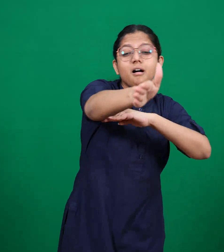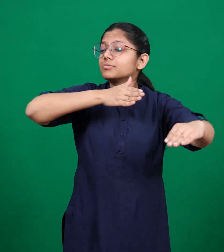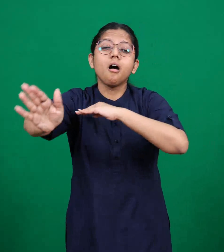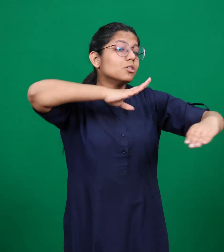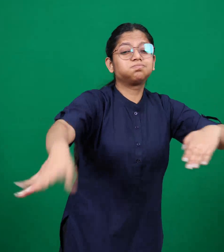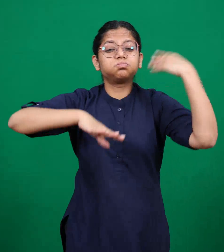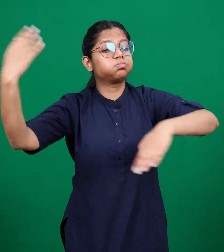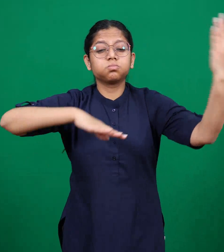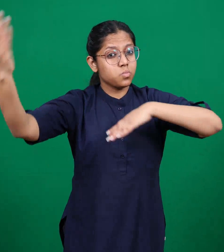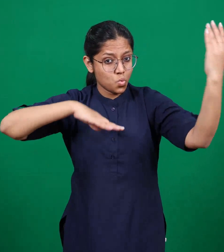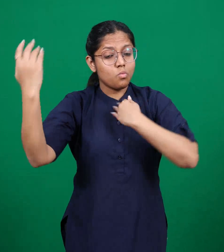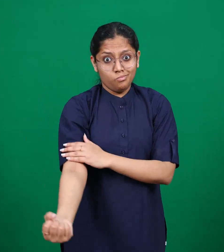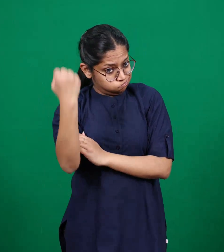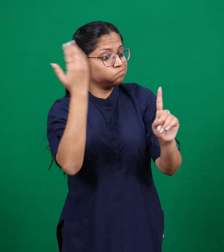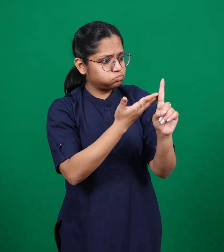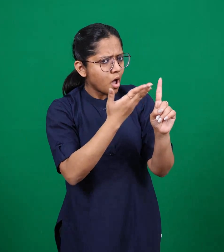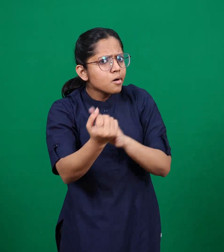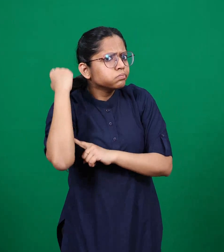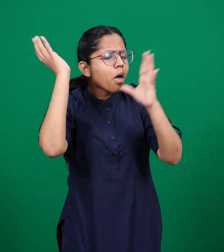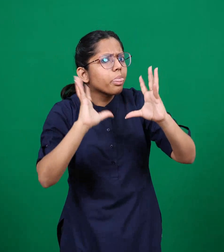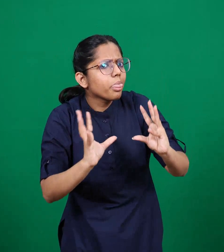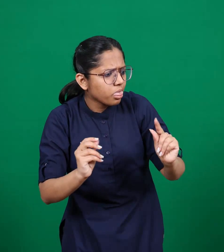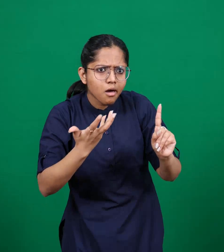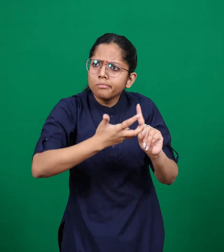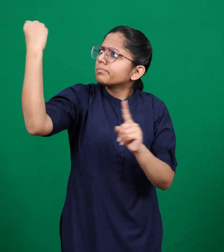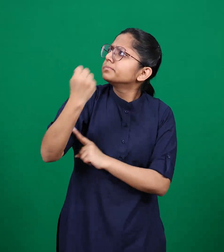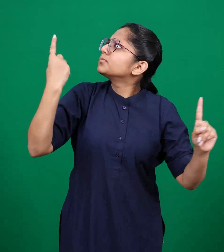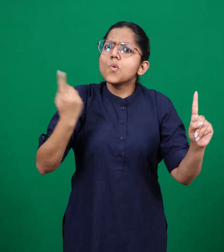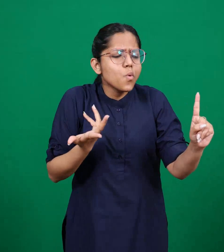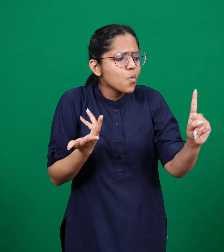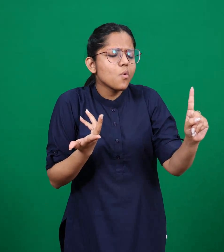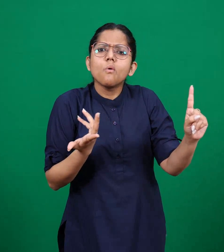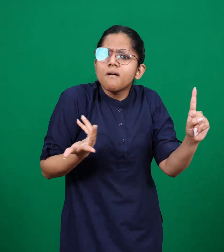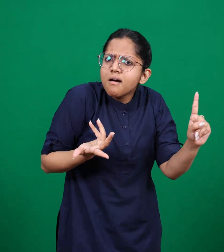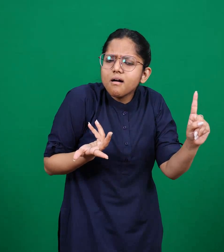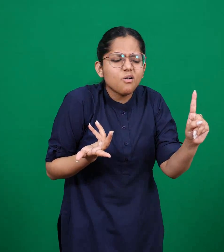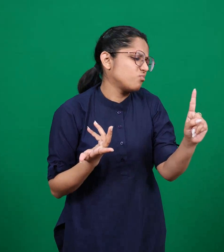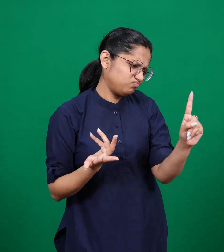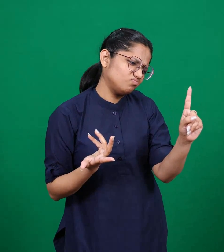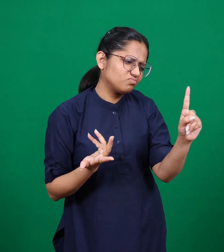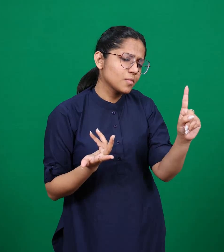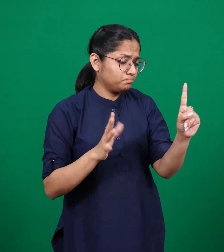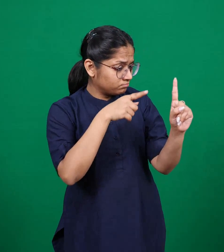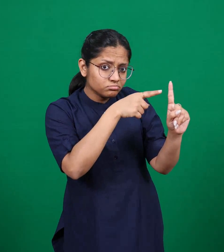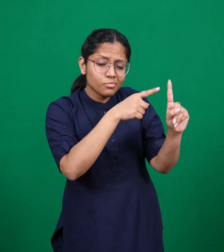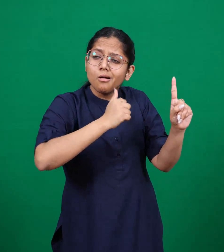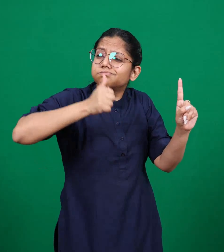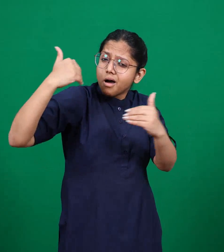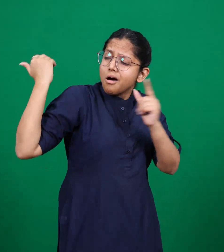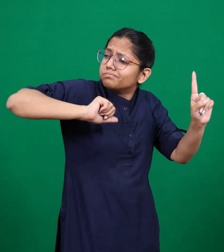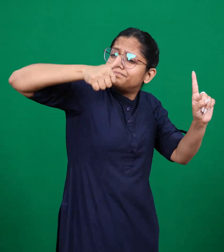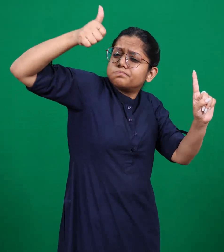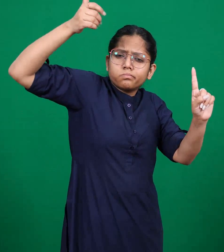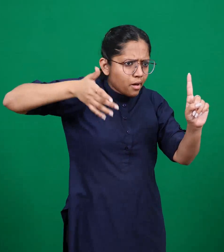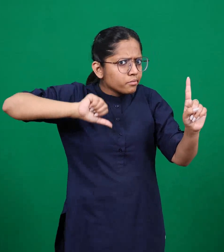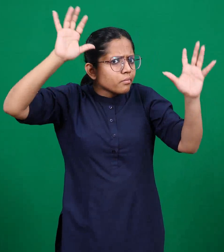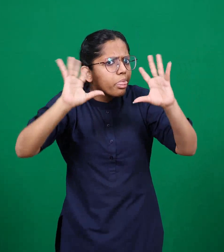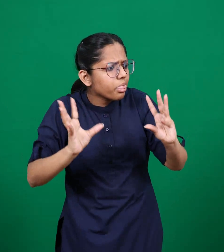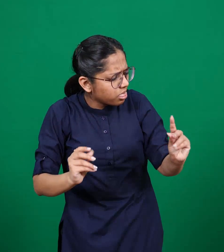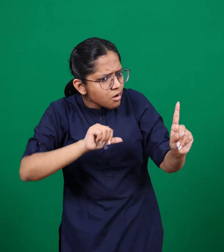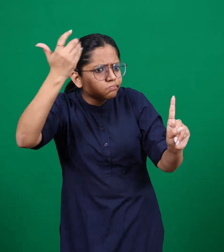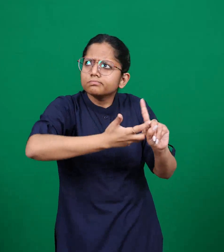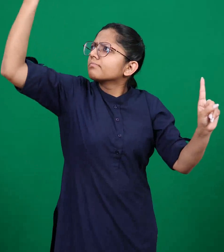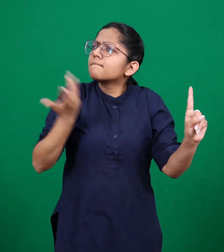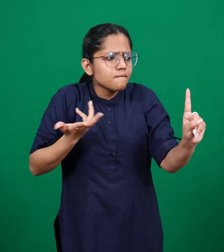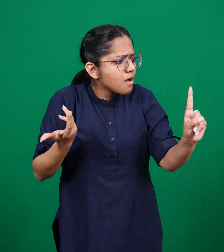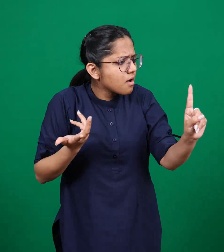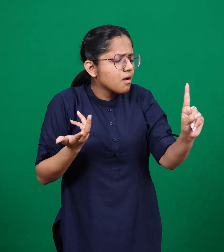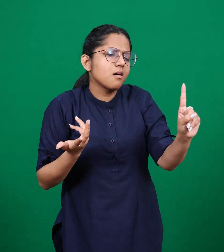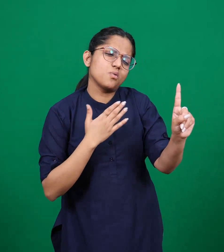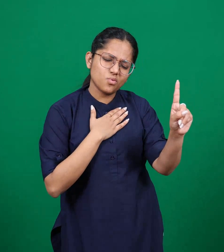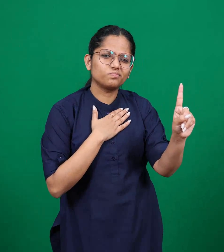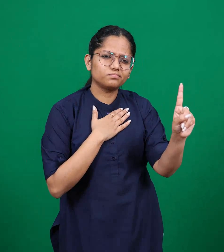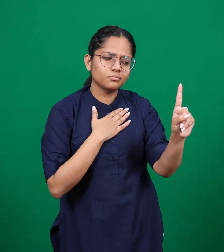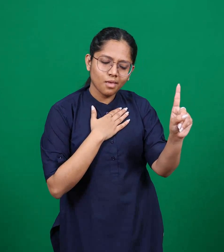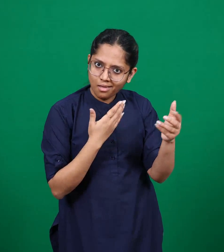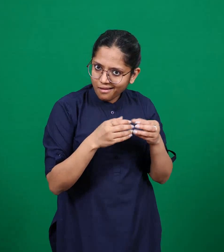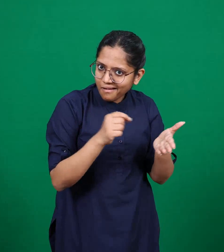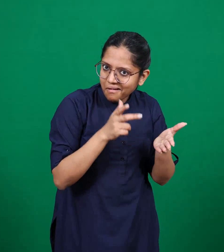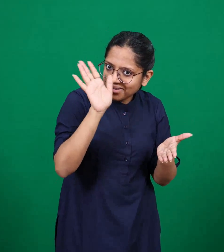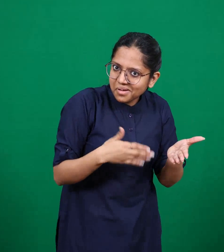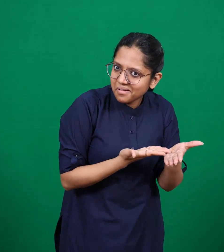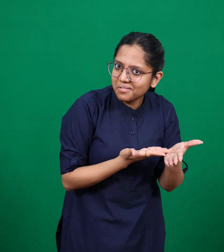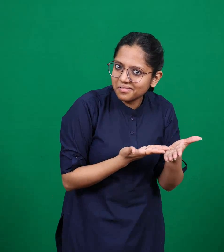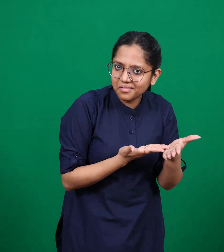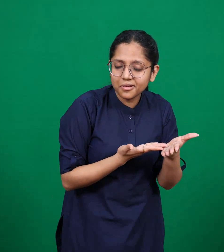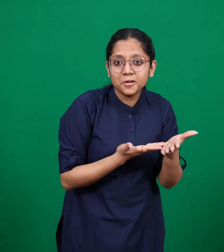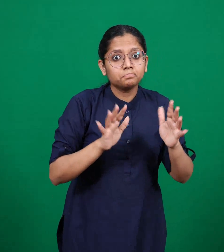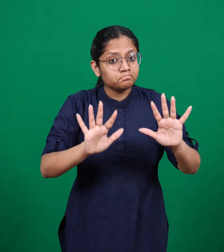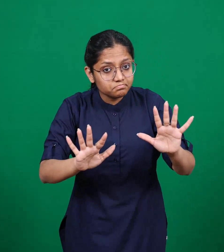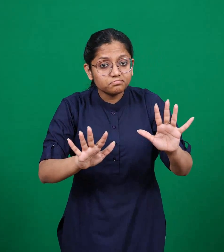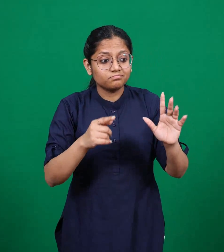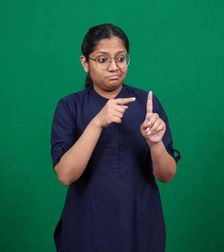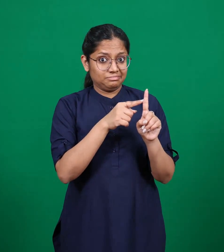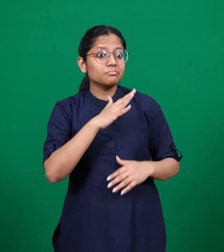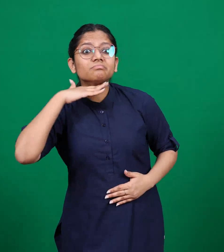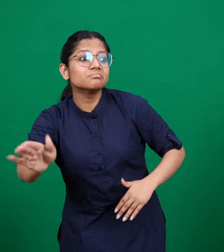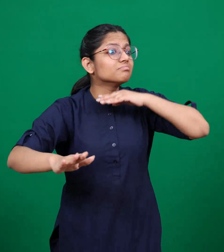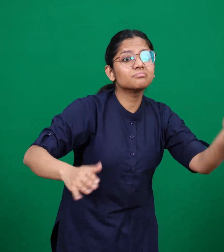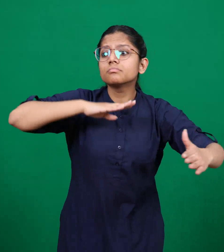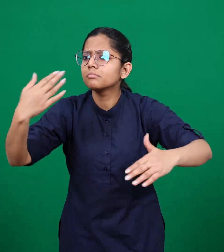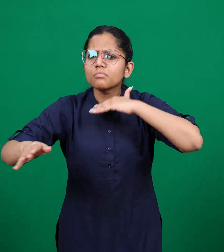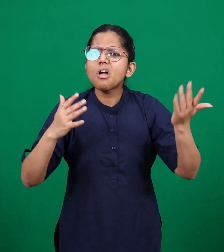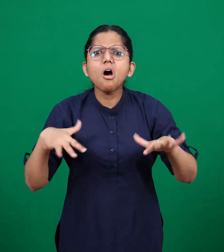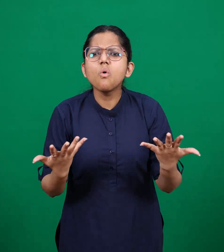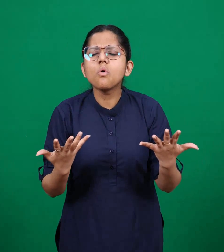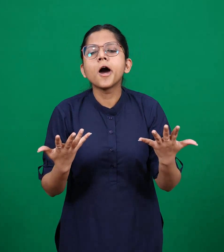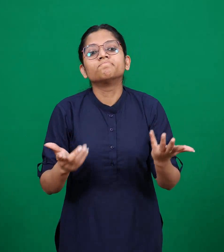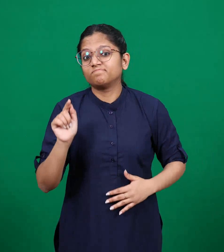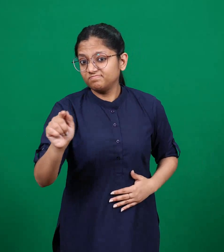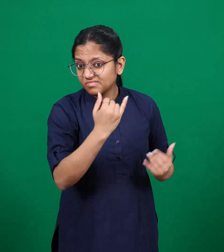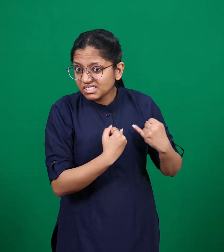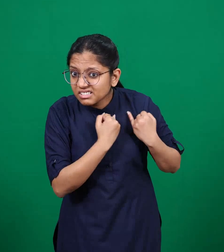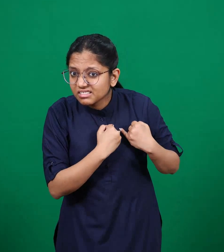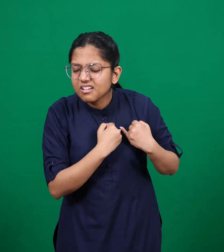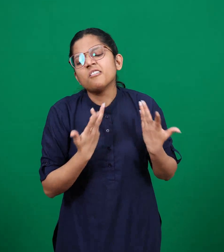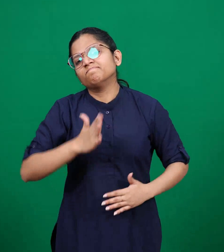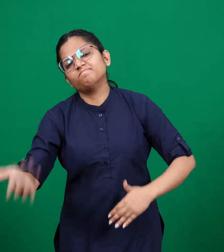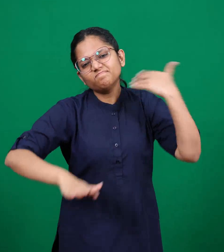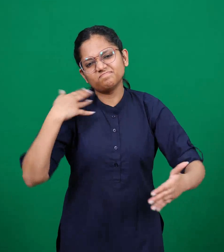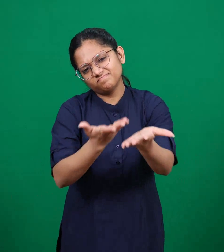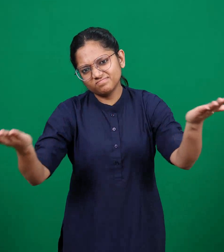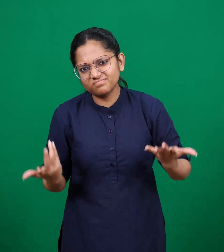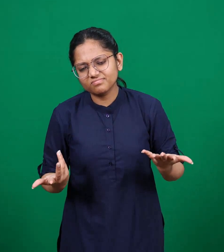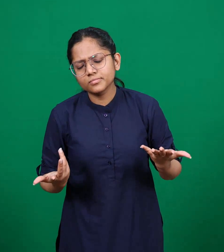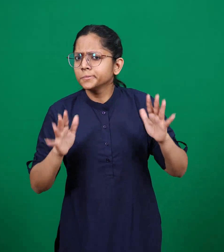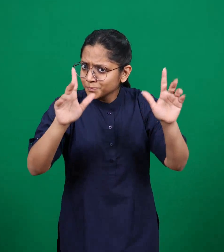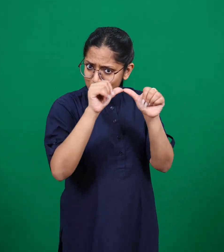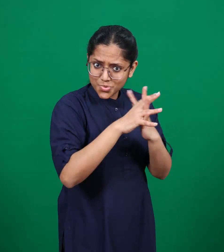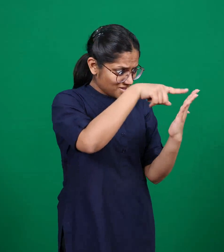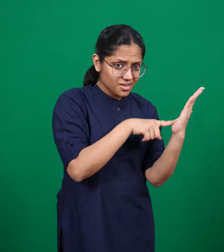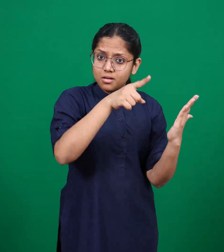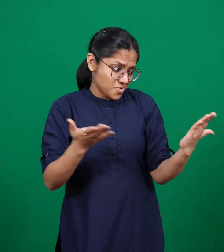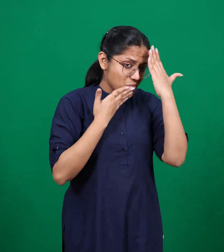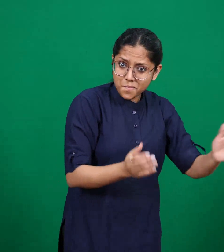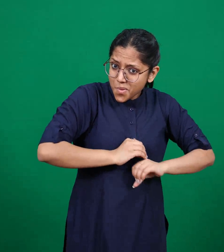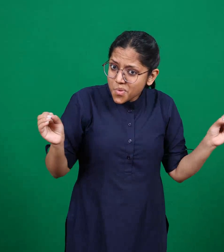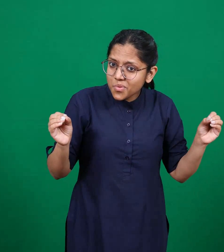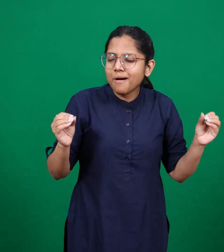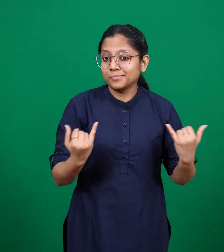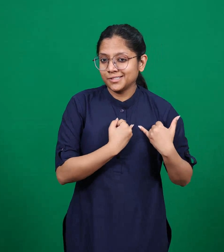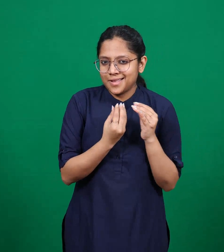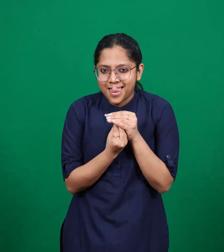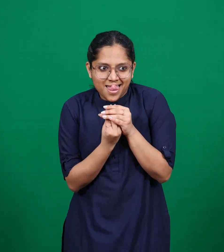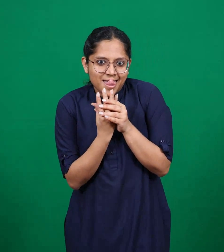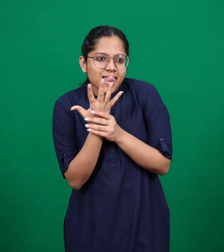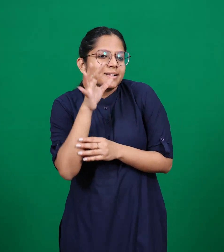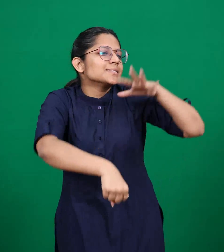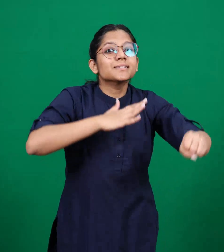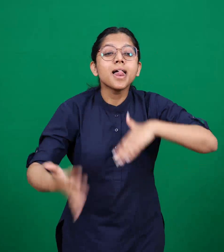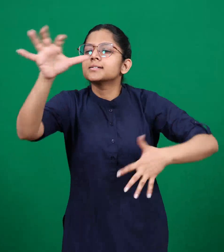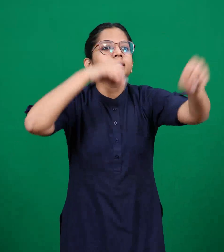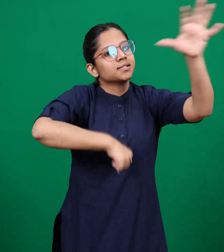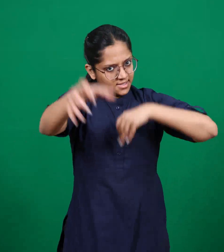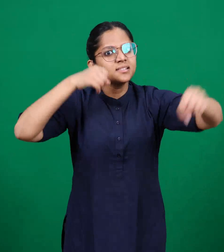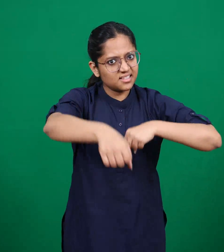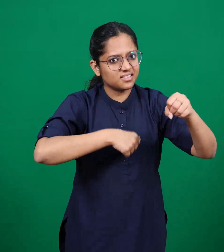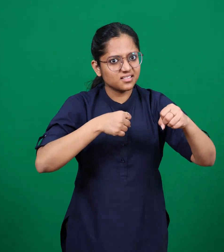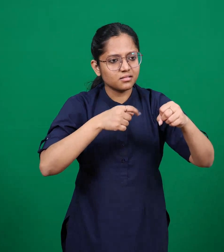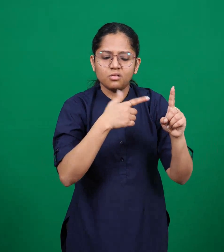"Where, O Death, is your victory? Where, O Death, is your sting?" The sting of death is sin, and the power of sin is the law.